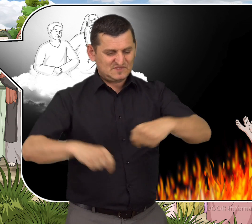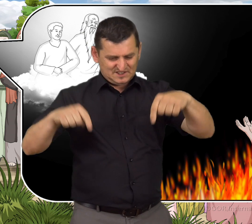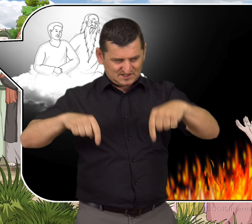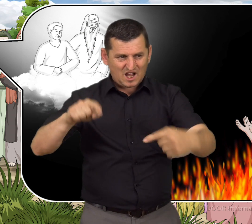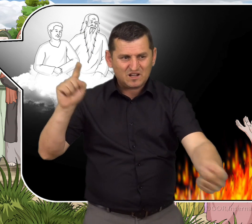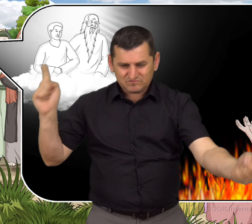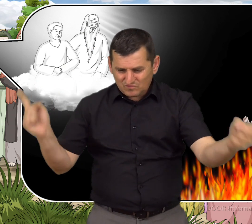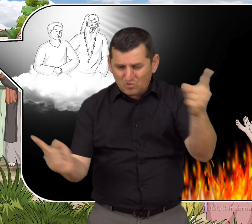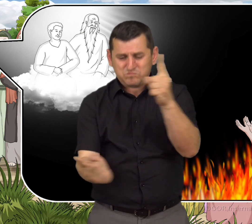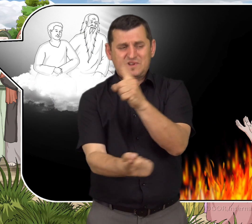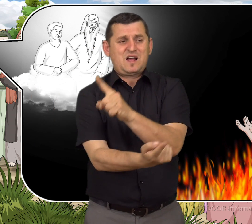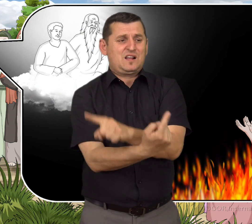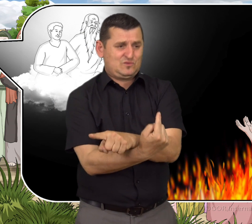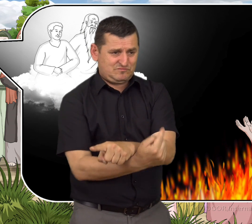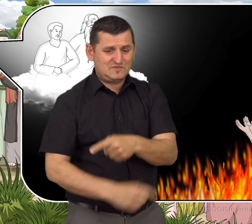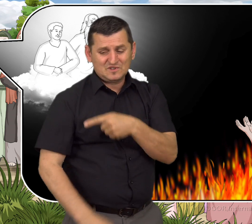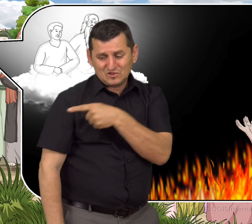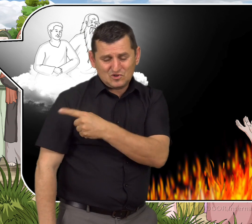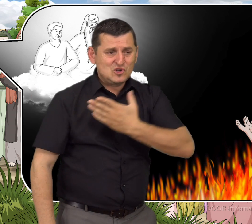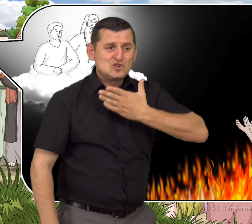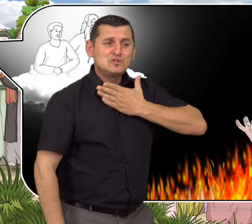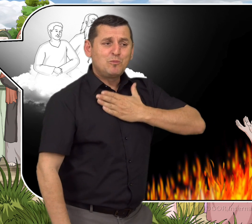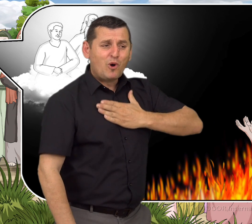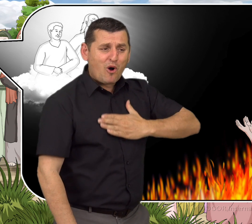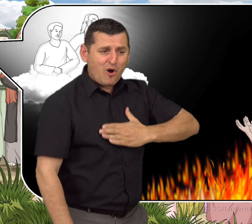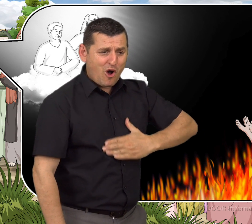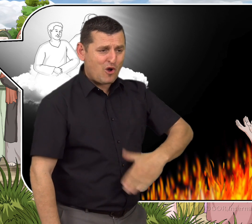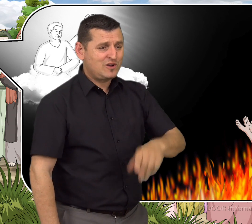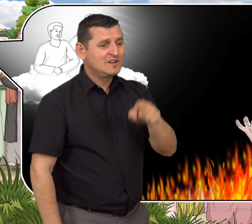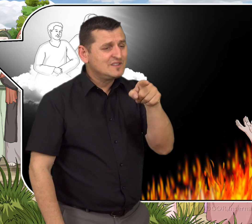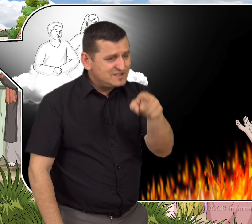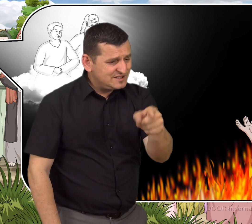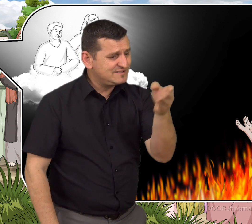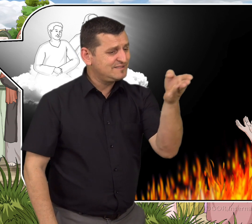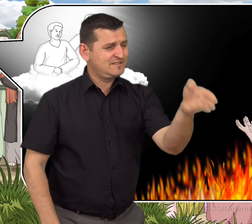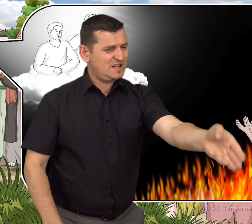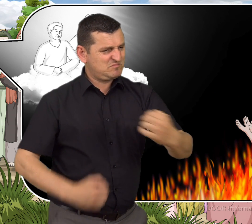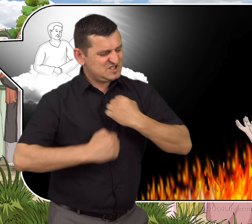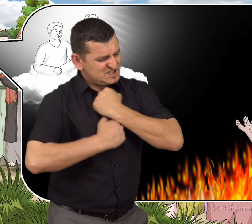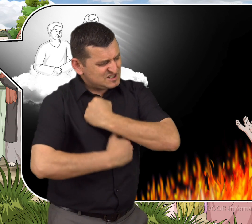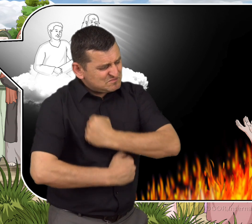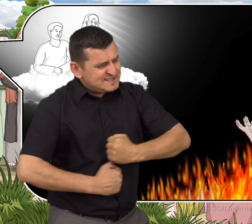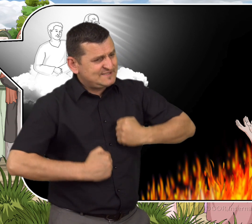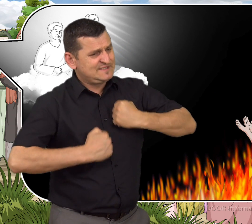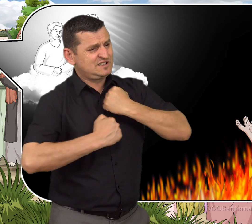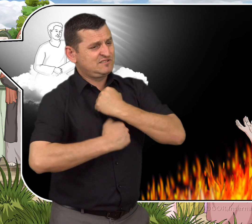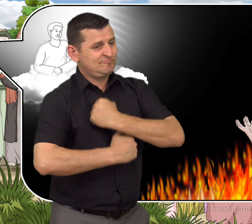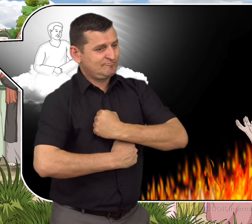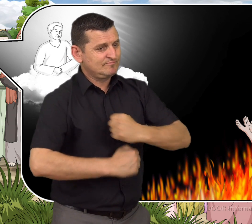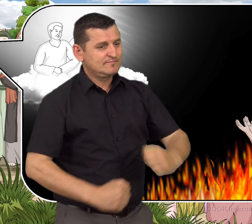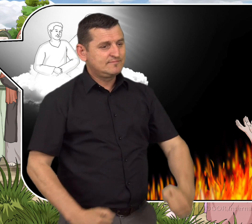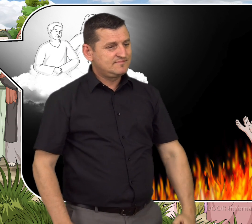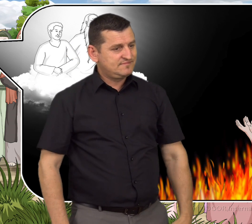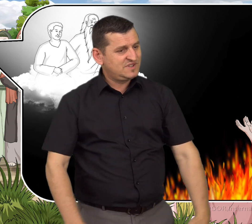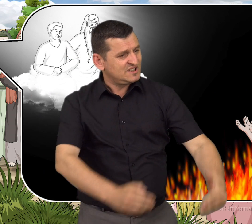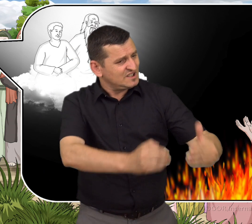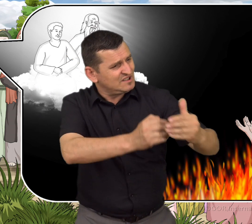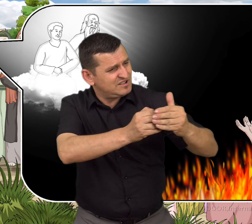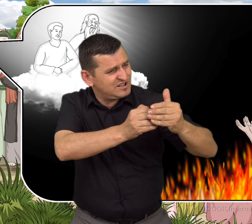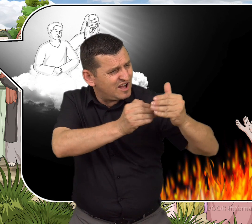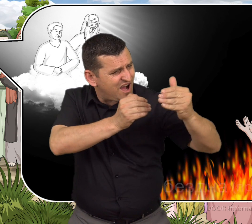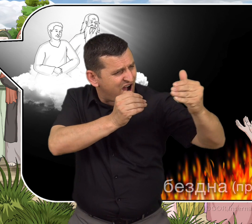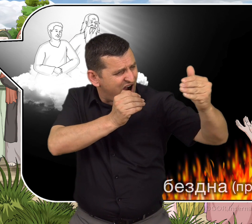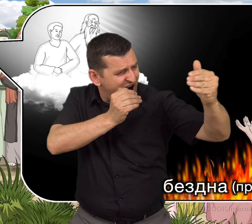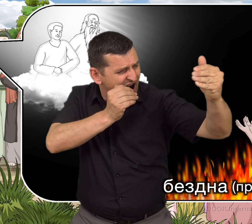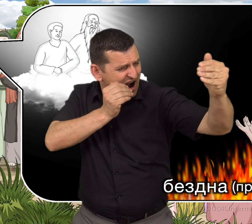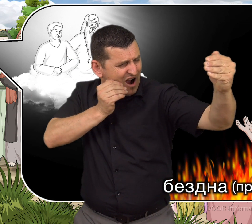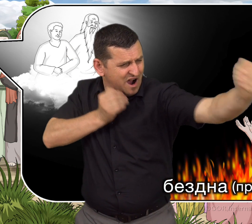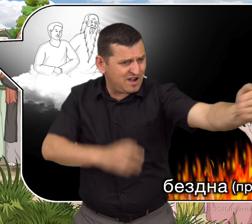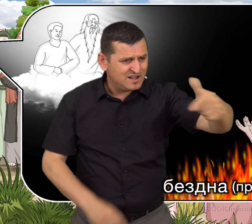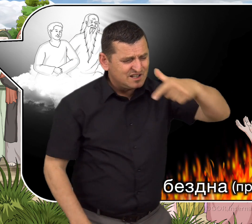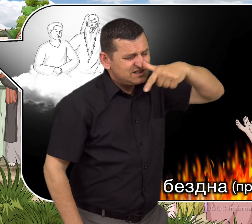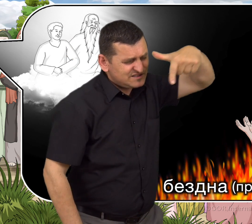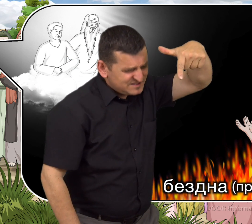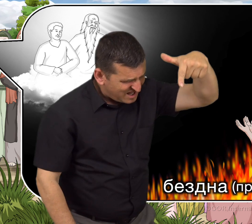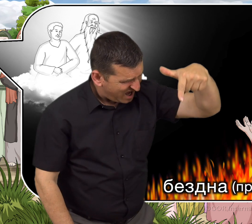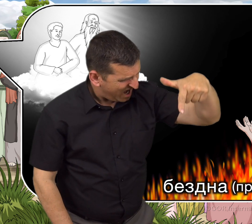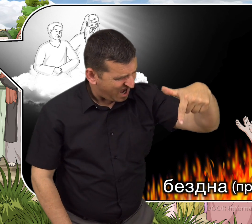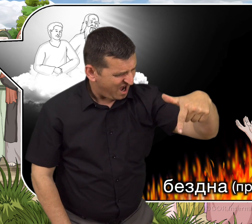But now he is comforted here, while you are in agony.